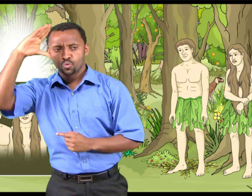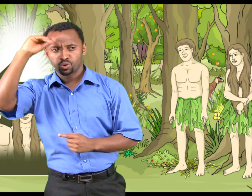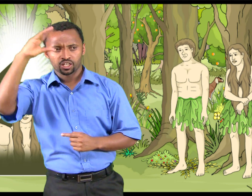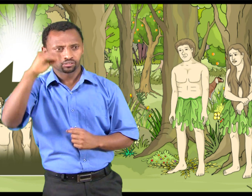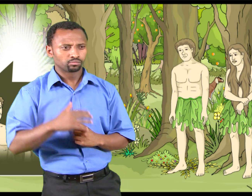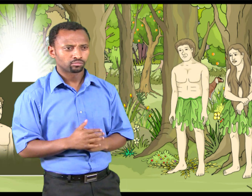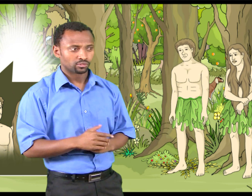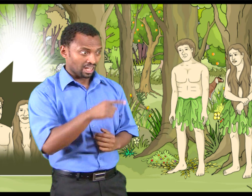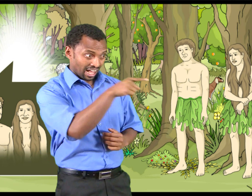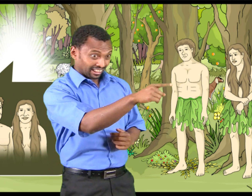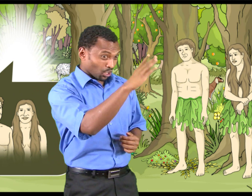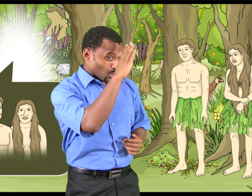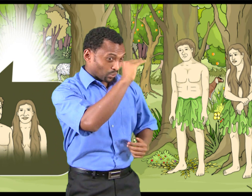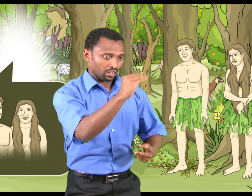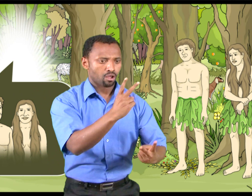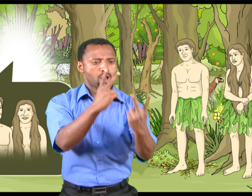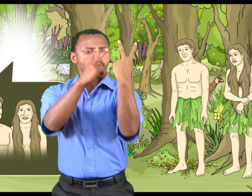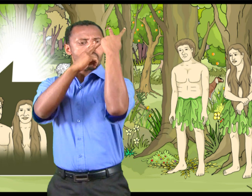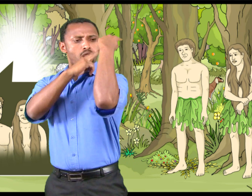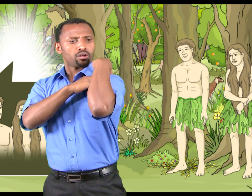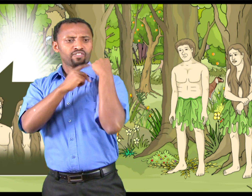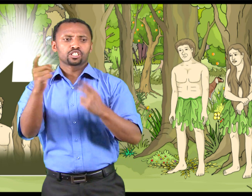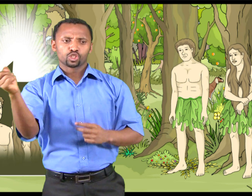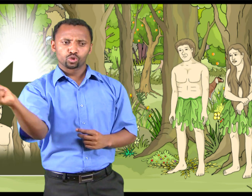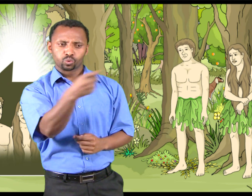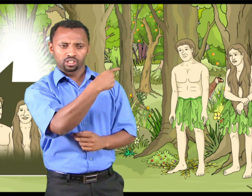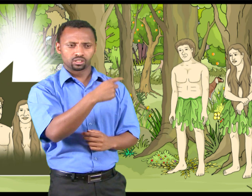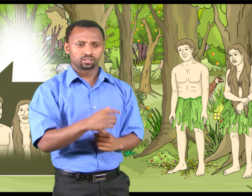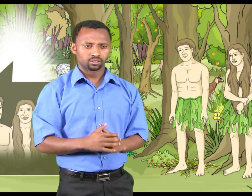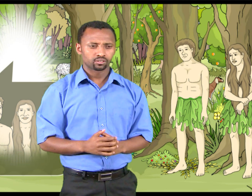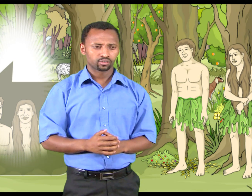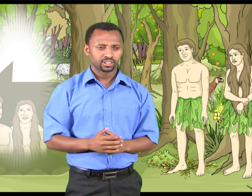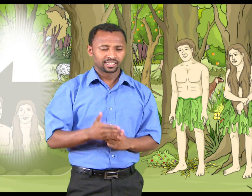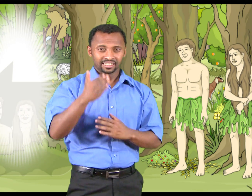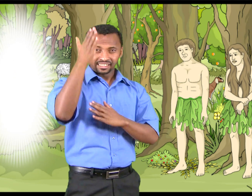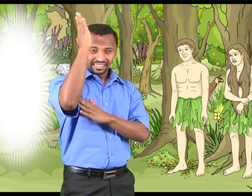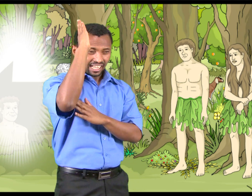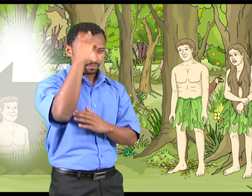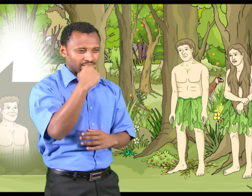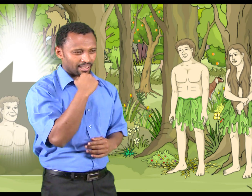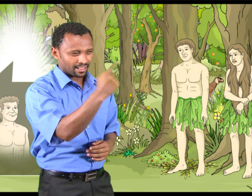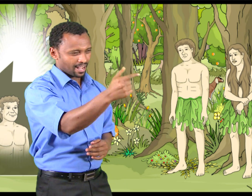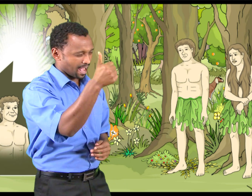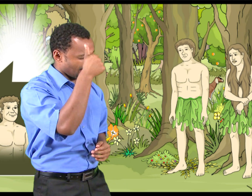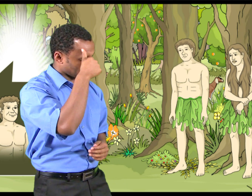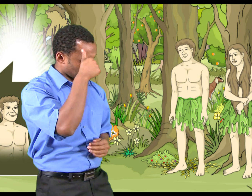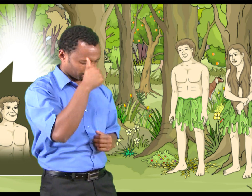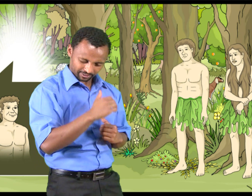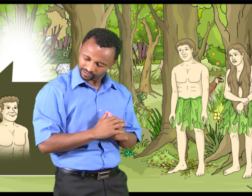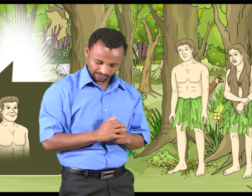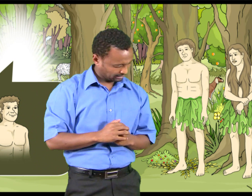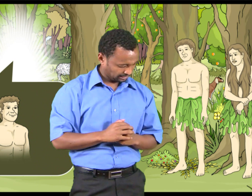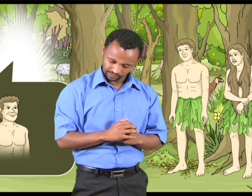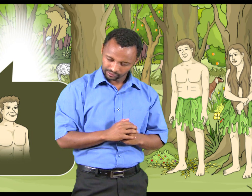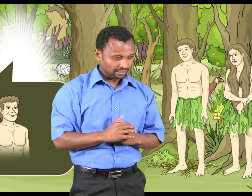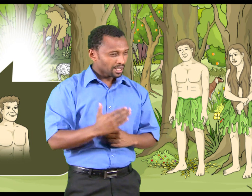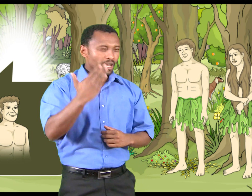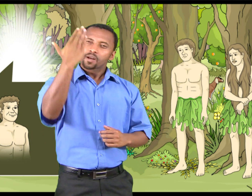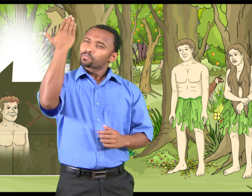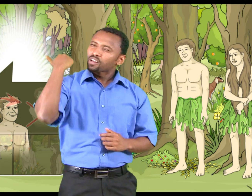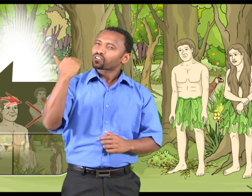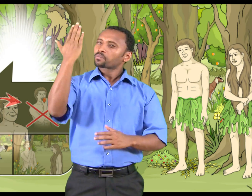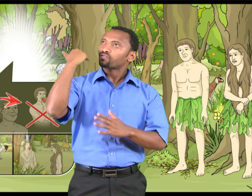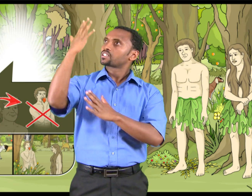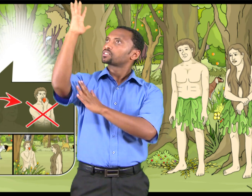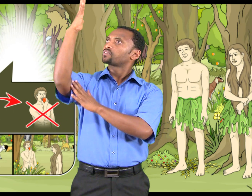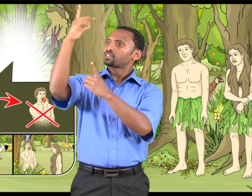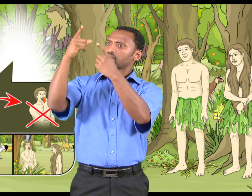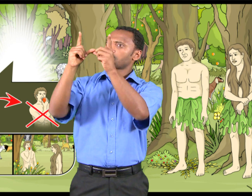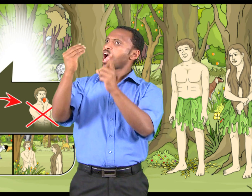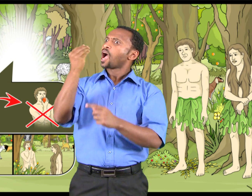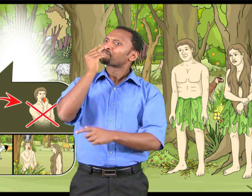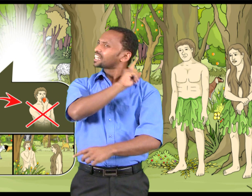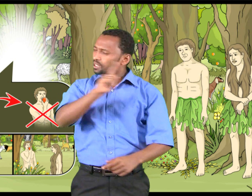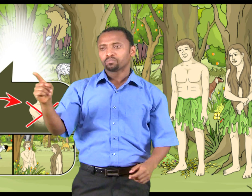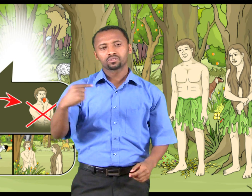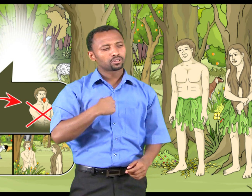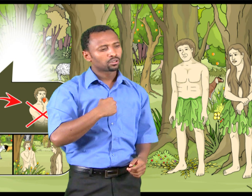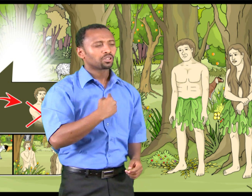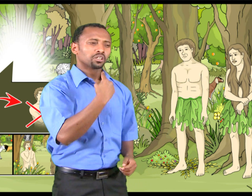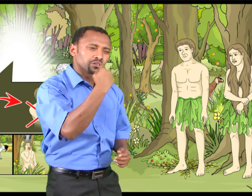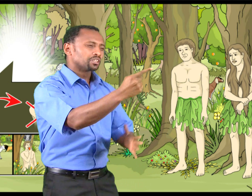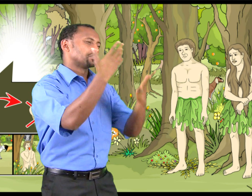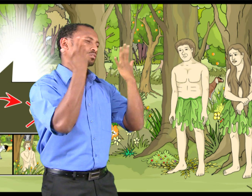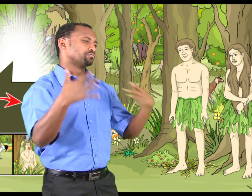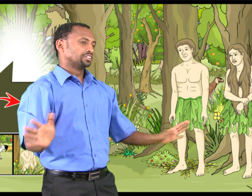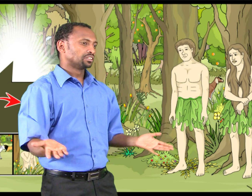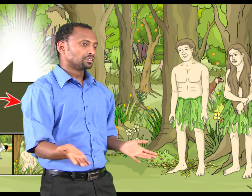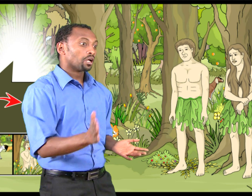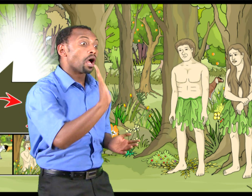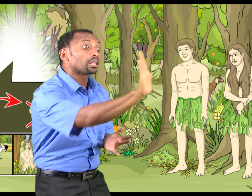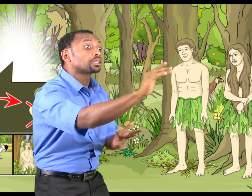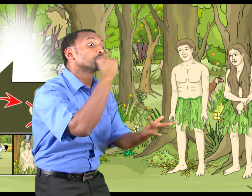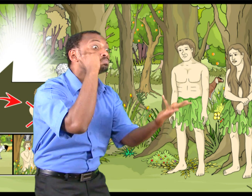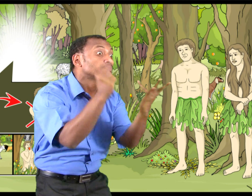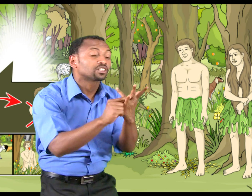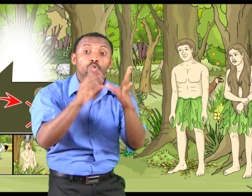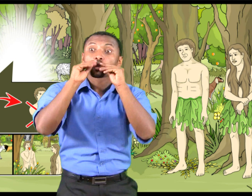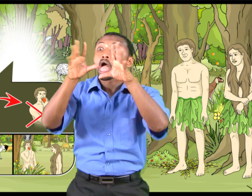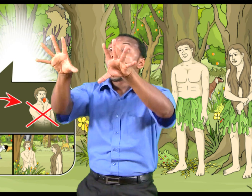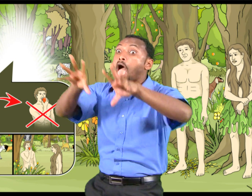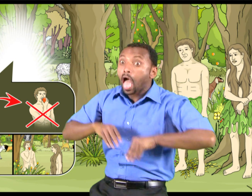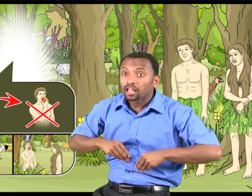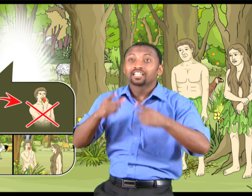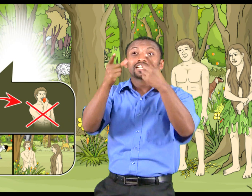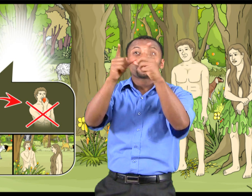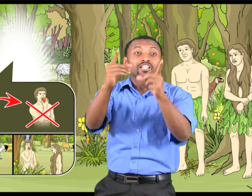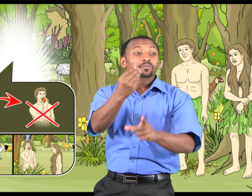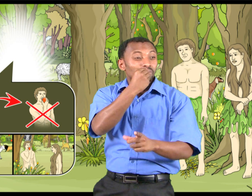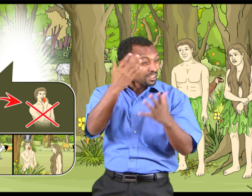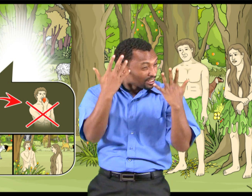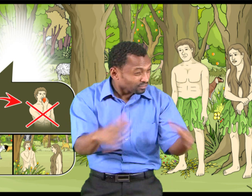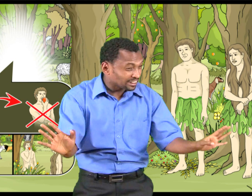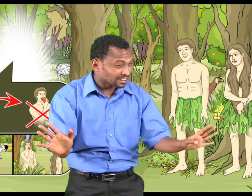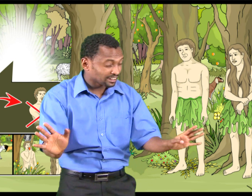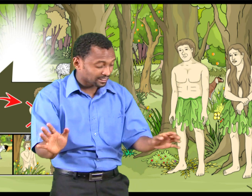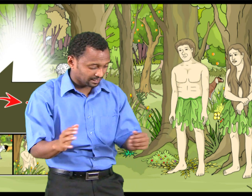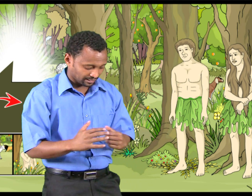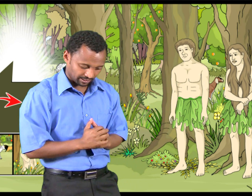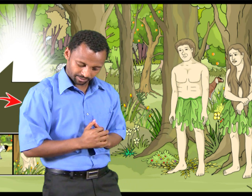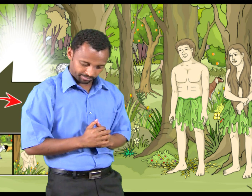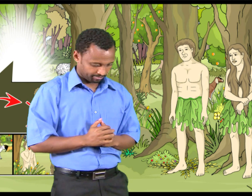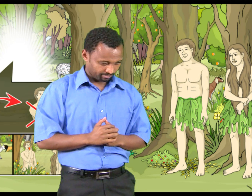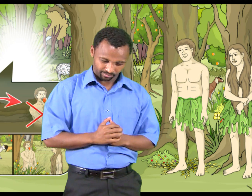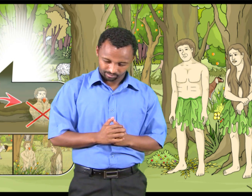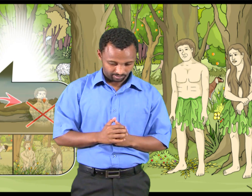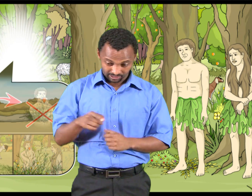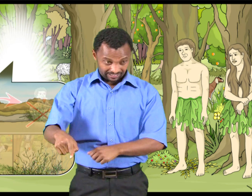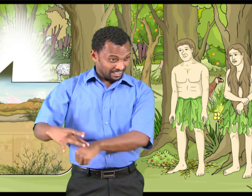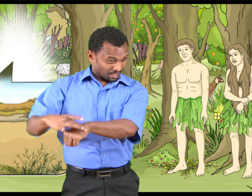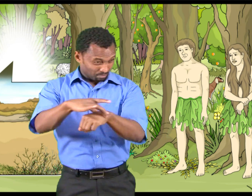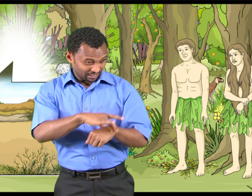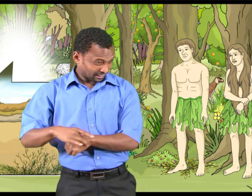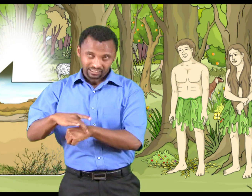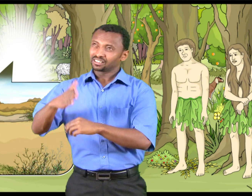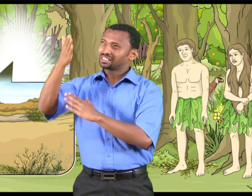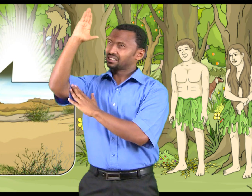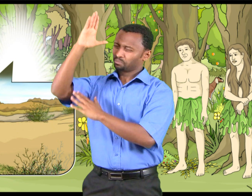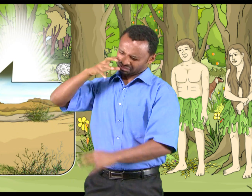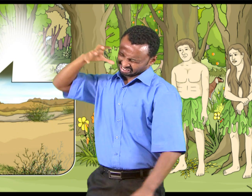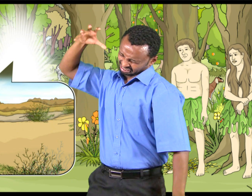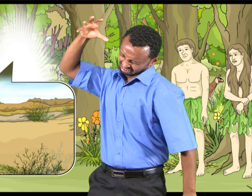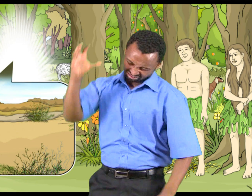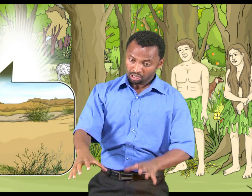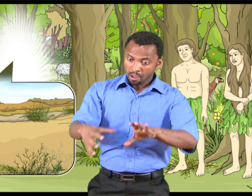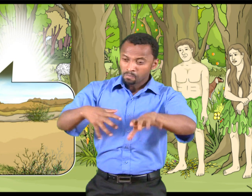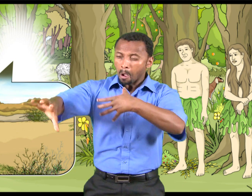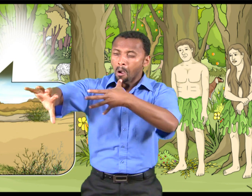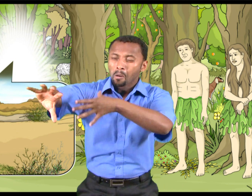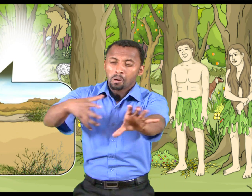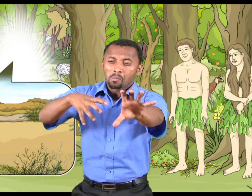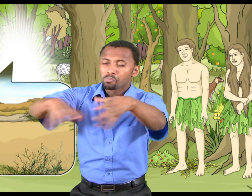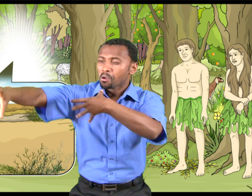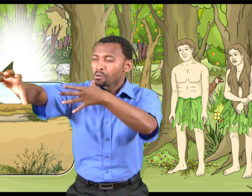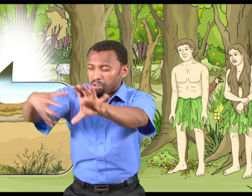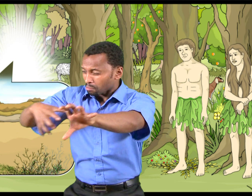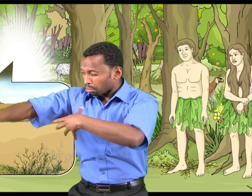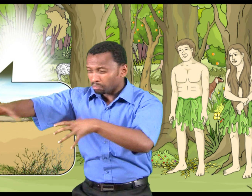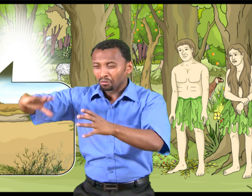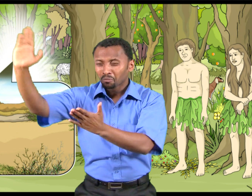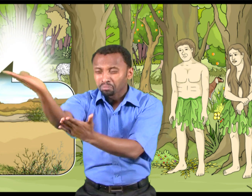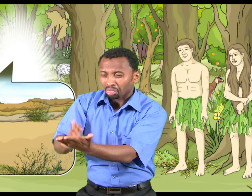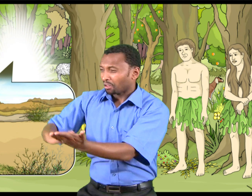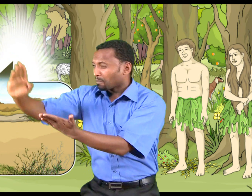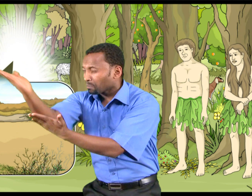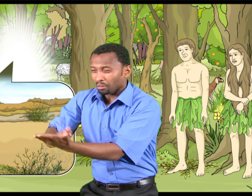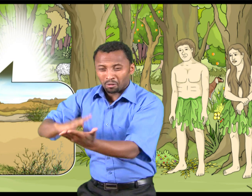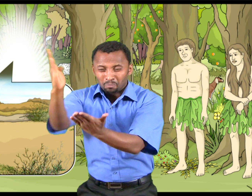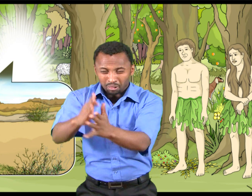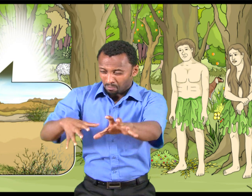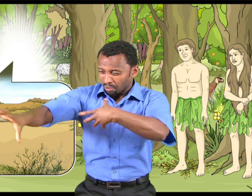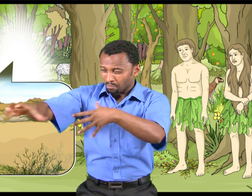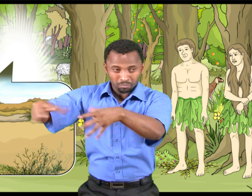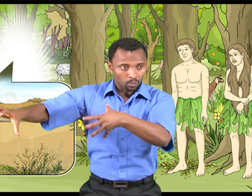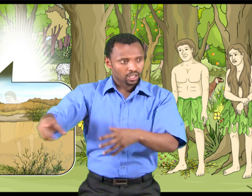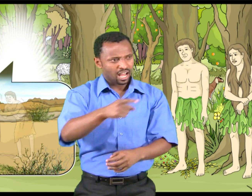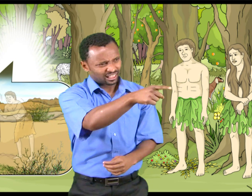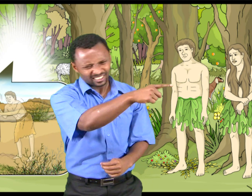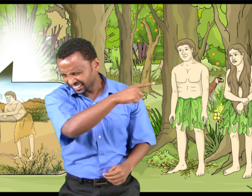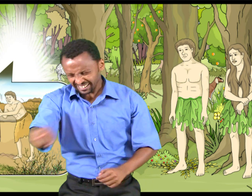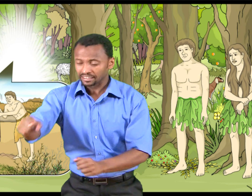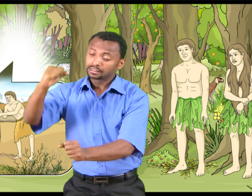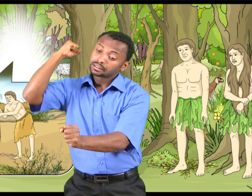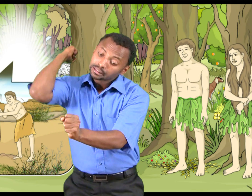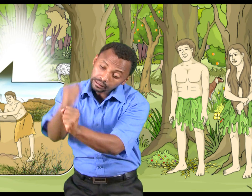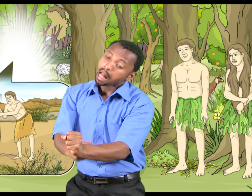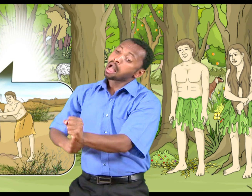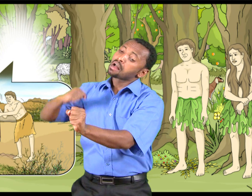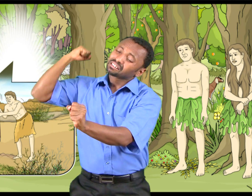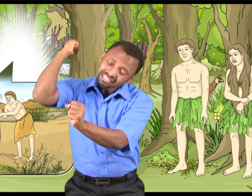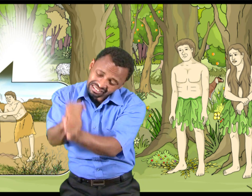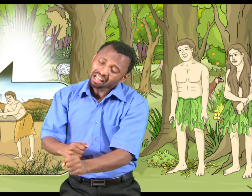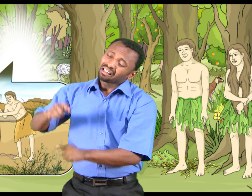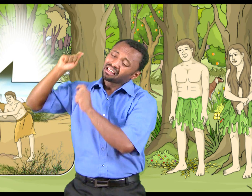And to Adam He said: “Because you have listened to the voice of your wife and have eaten from the tree of which I commanded you not to eat, cursed is the ground because of you;